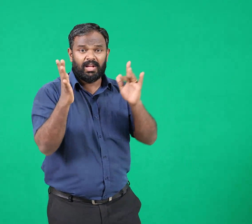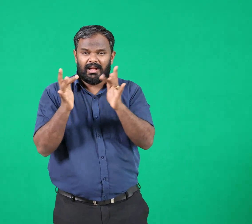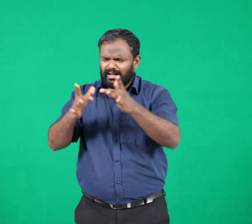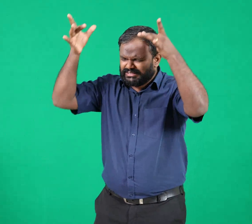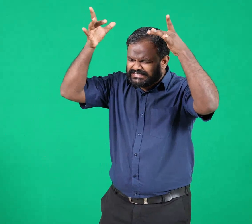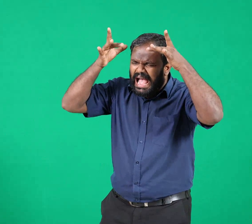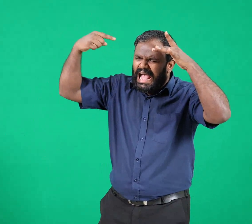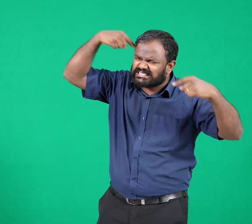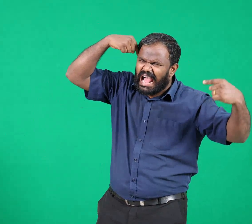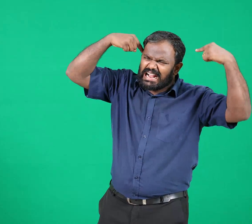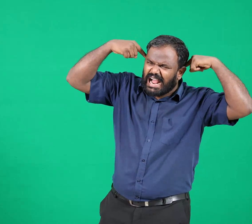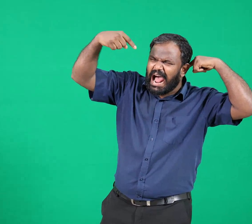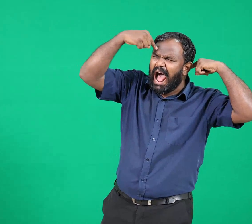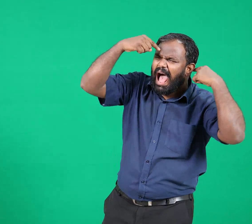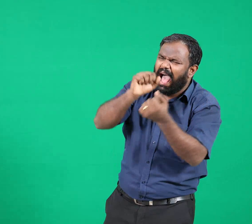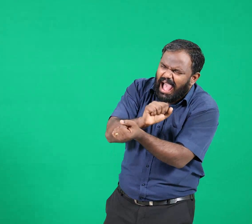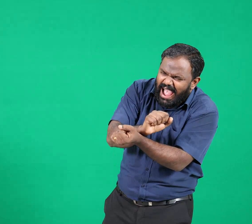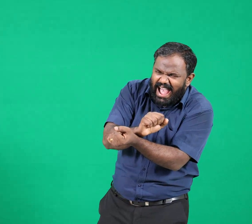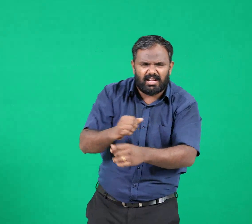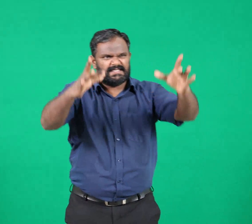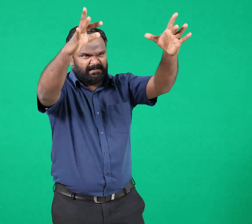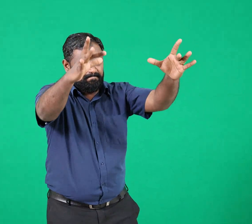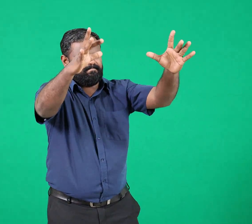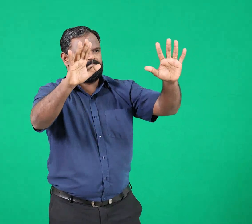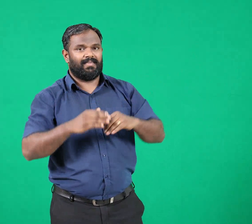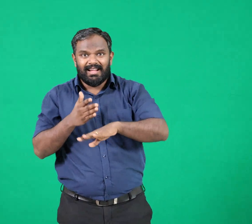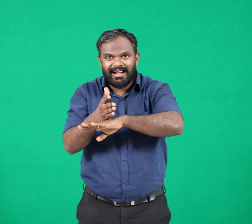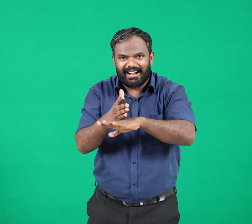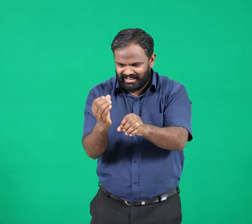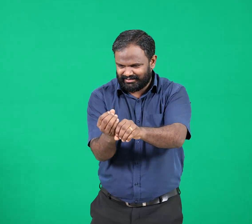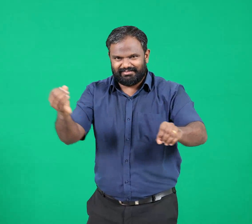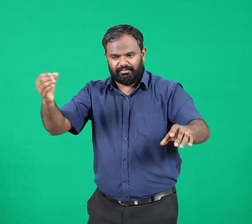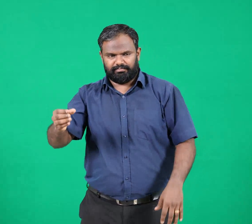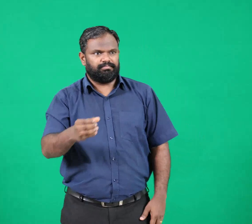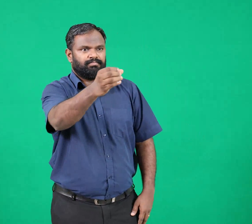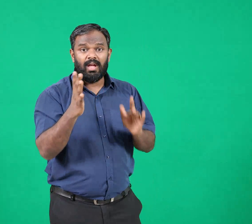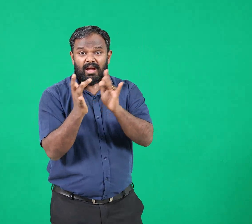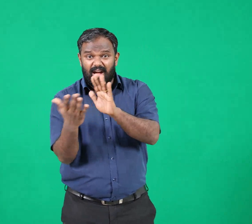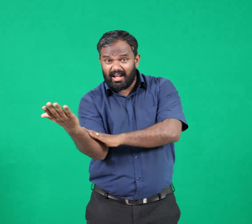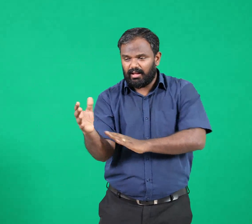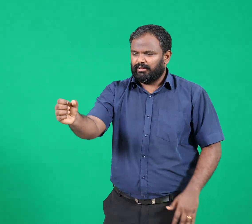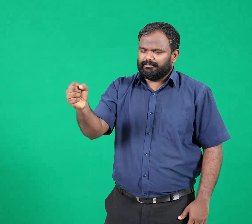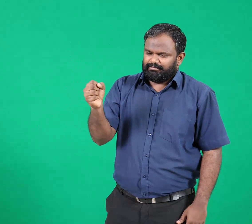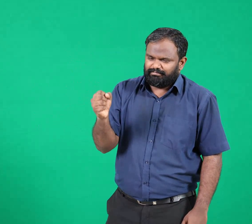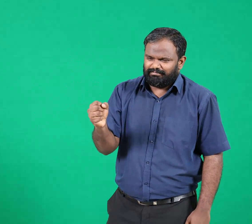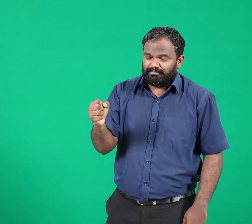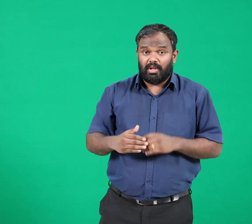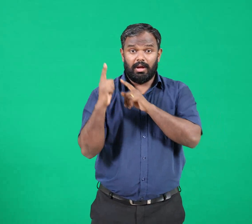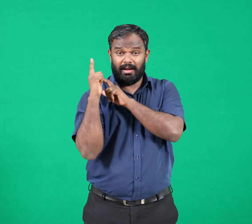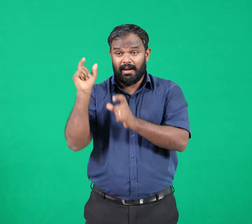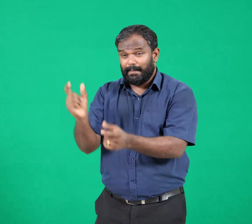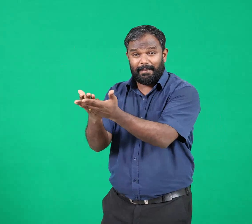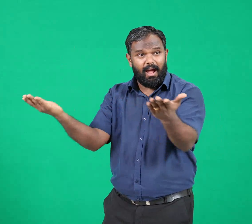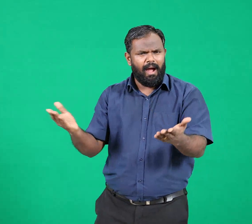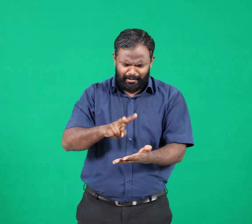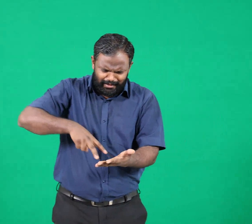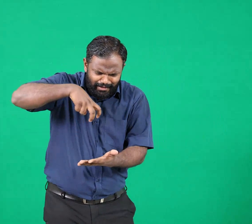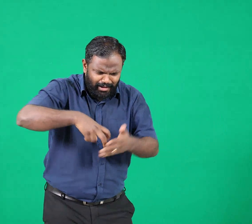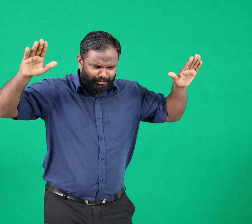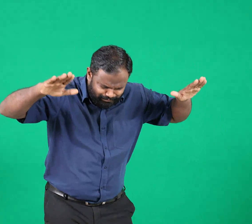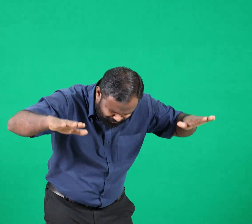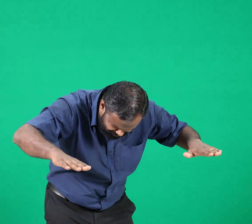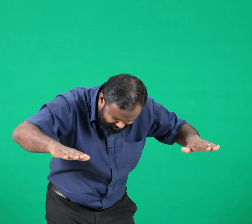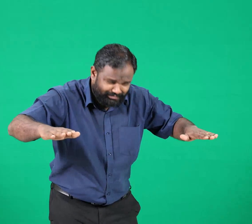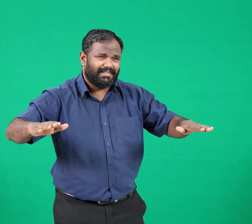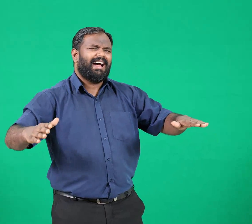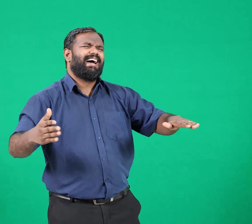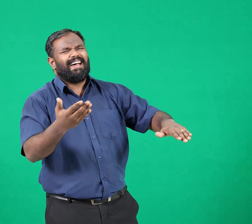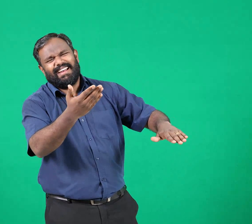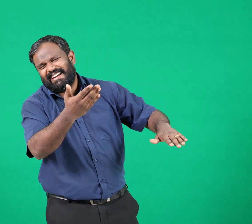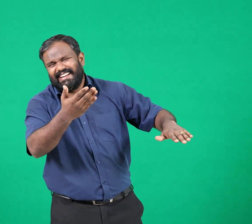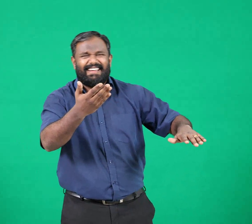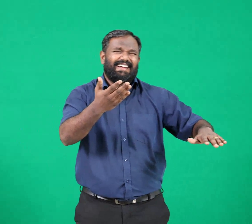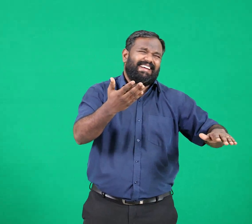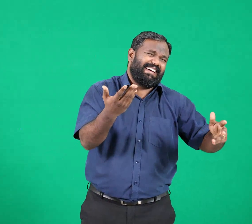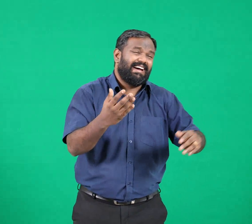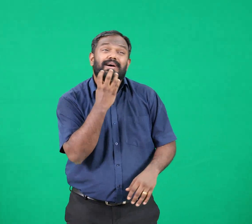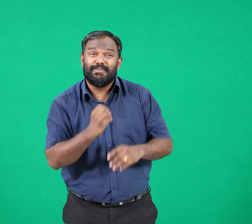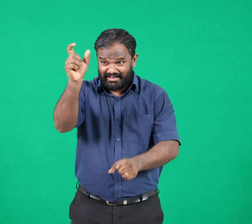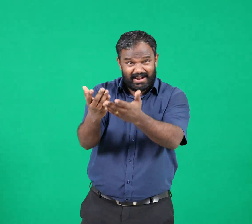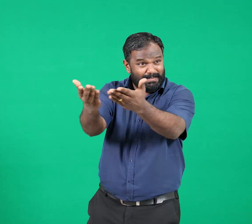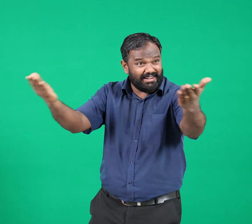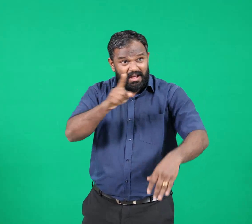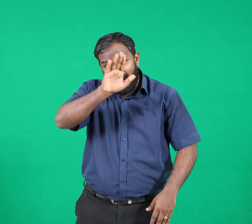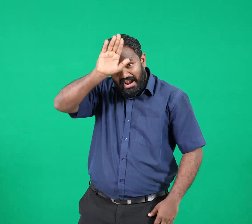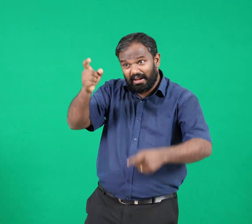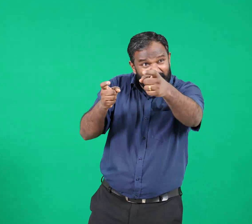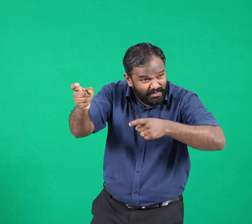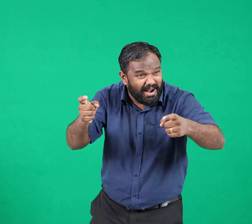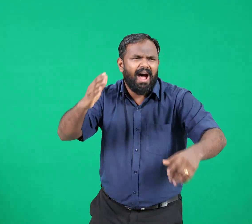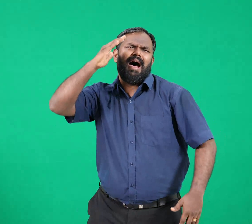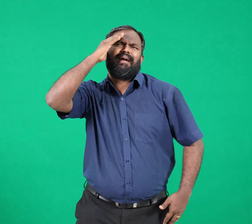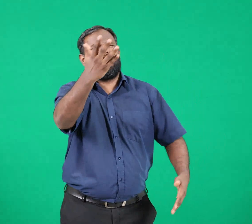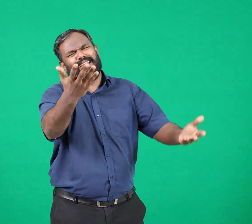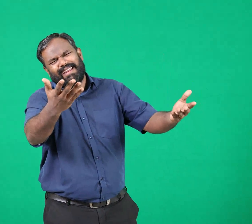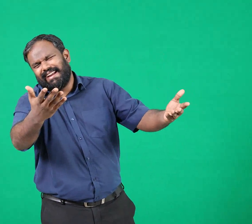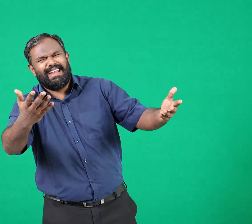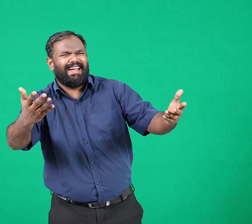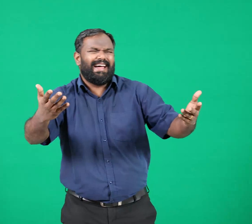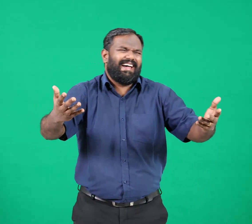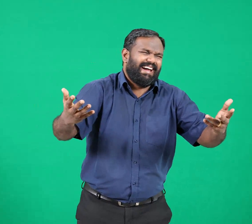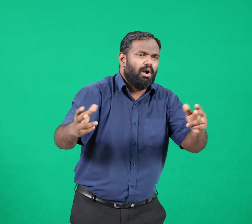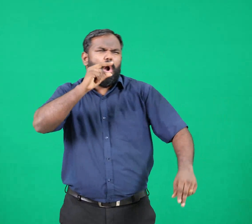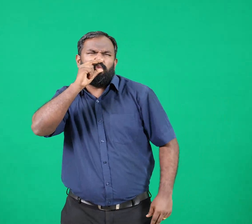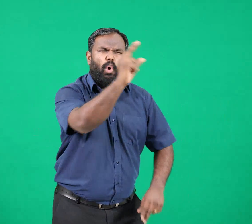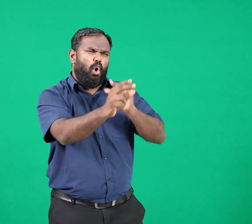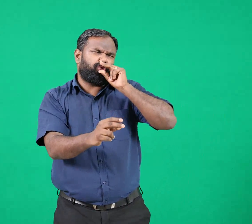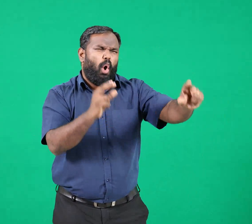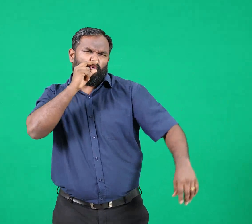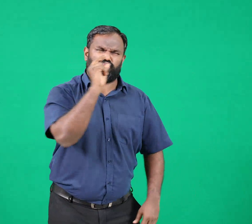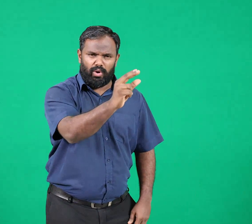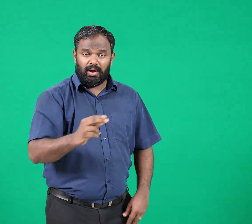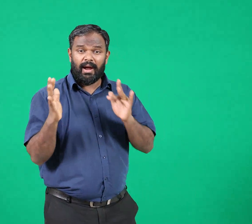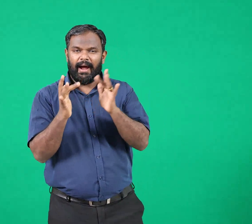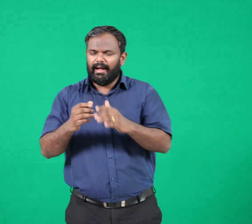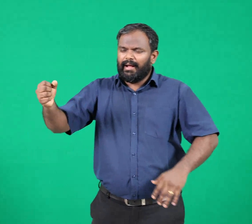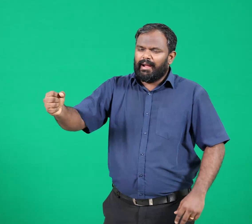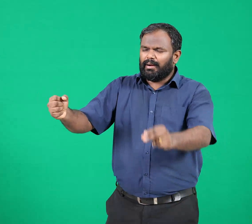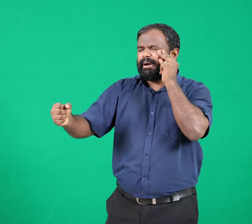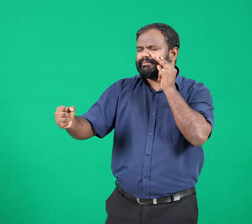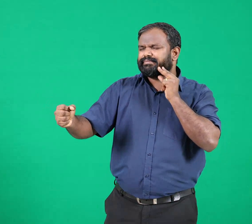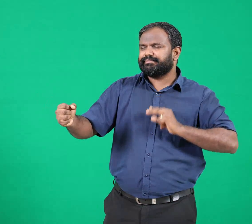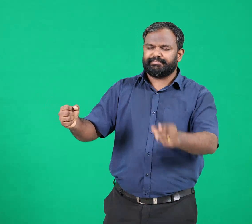They put a staff in His right hand and knelt down before Him to mock Him, saying, "Hail, King of the Jews!"